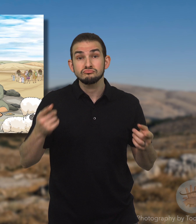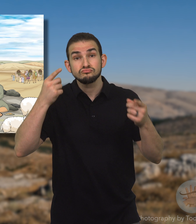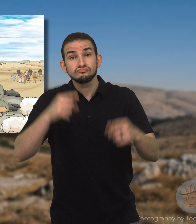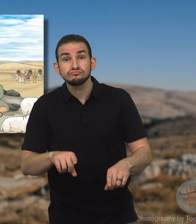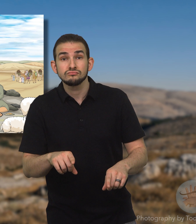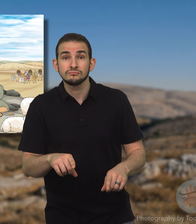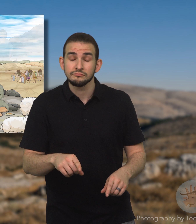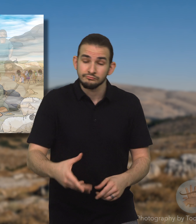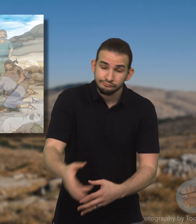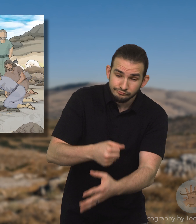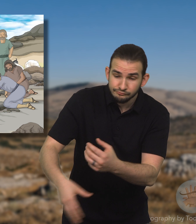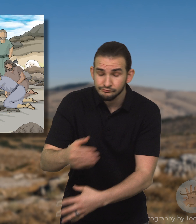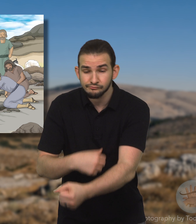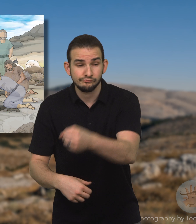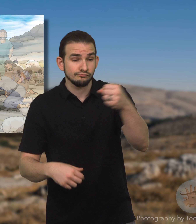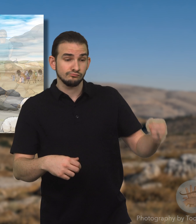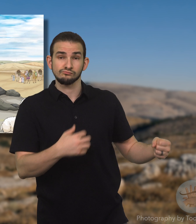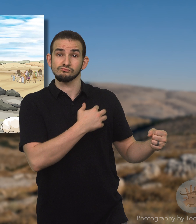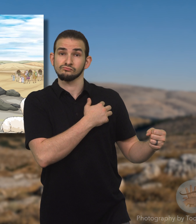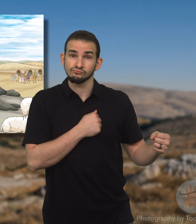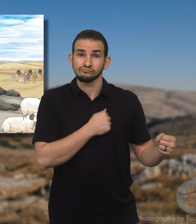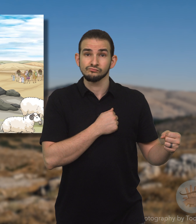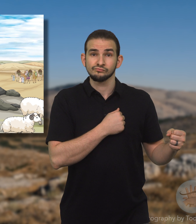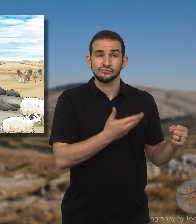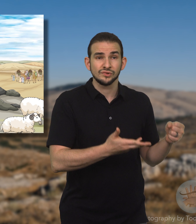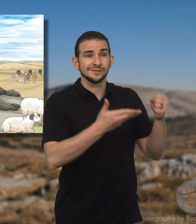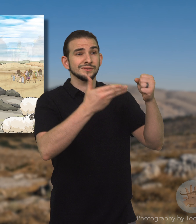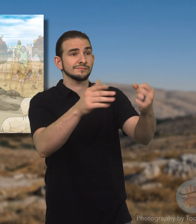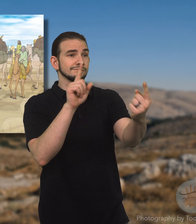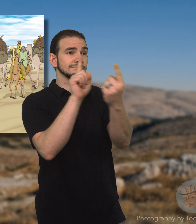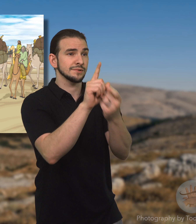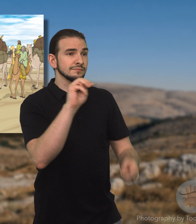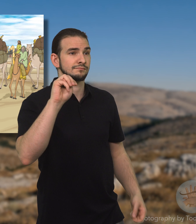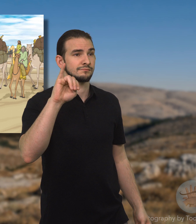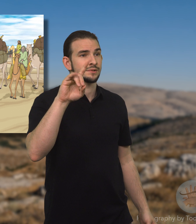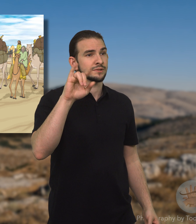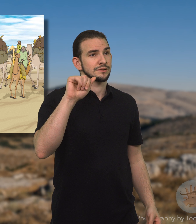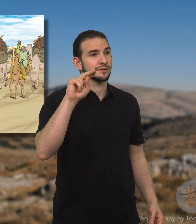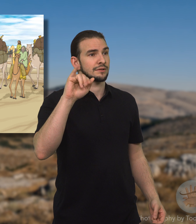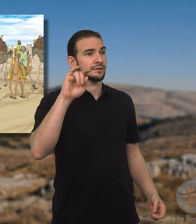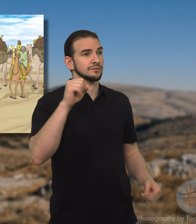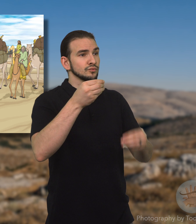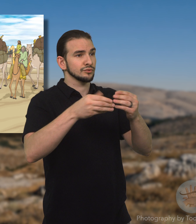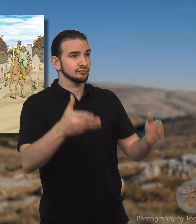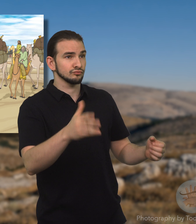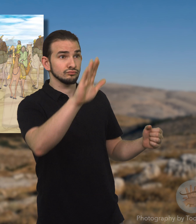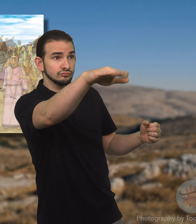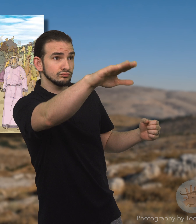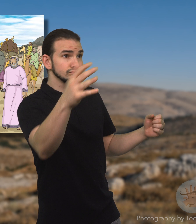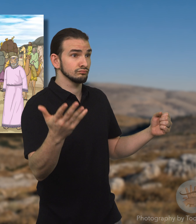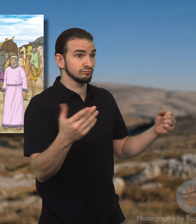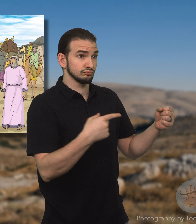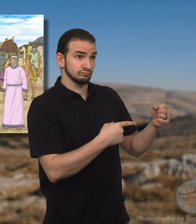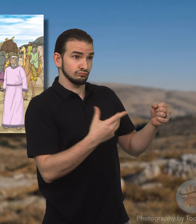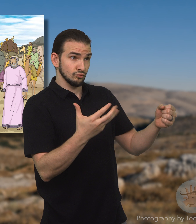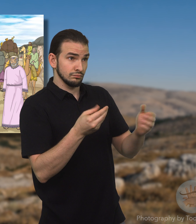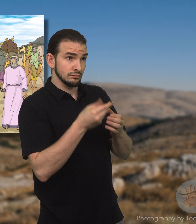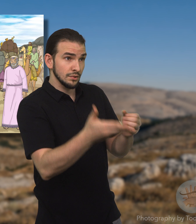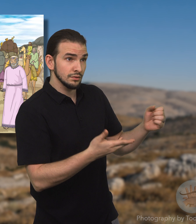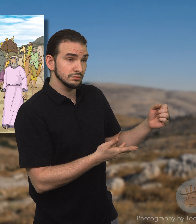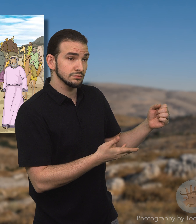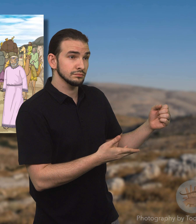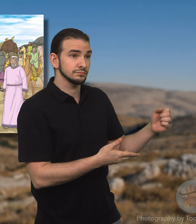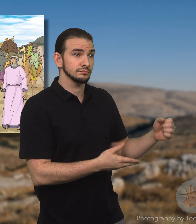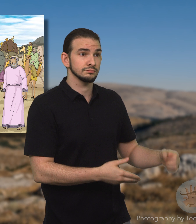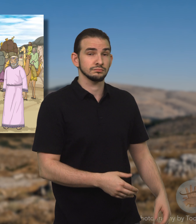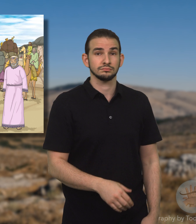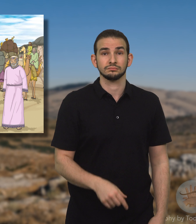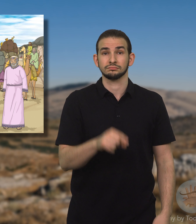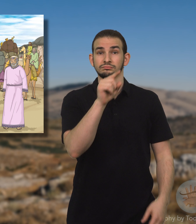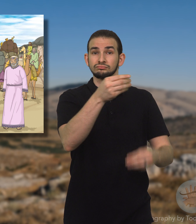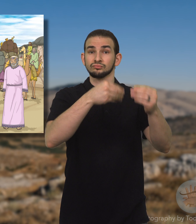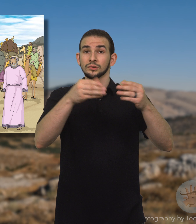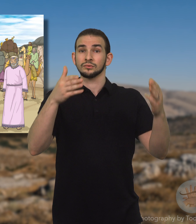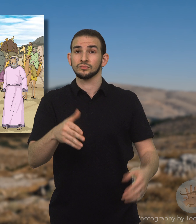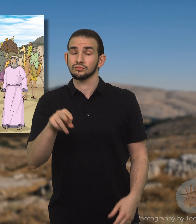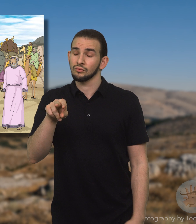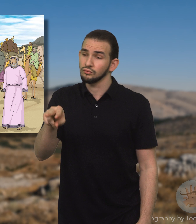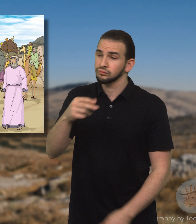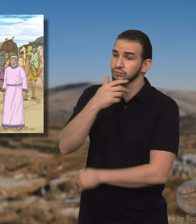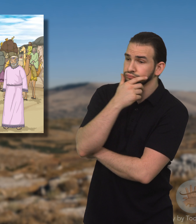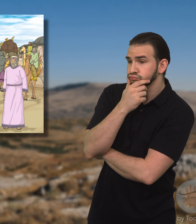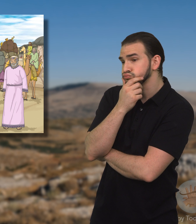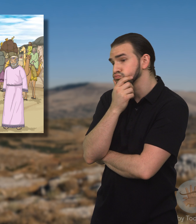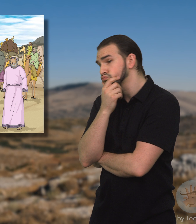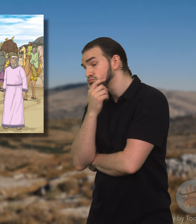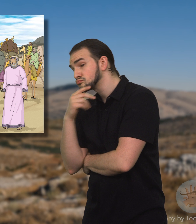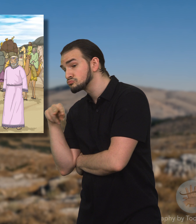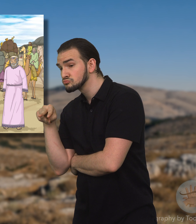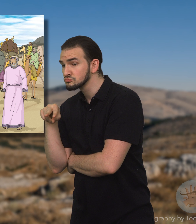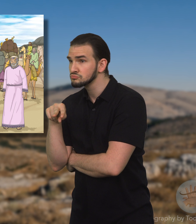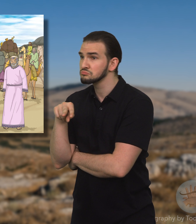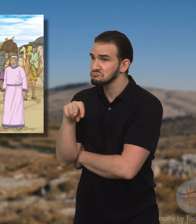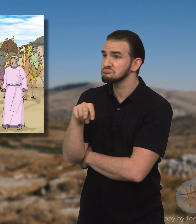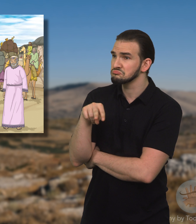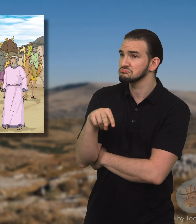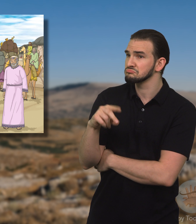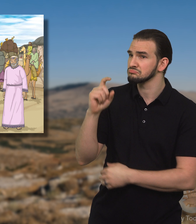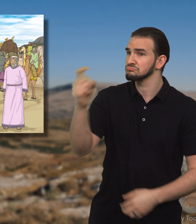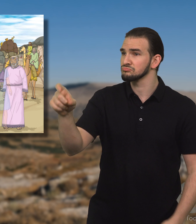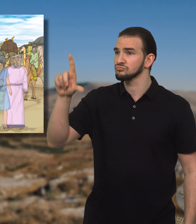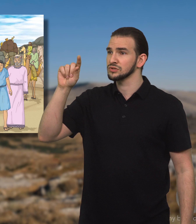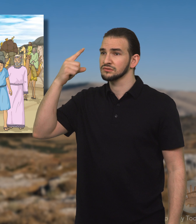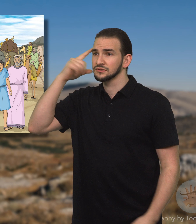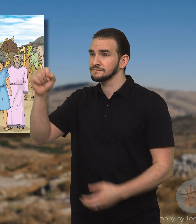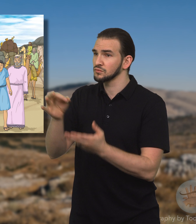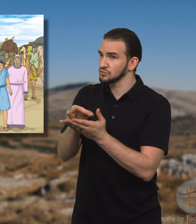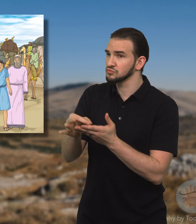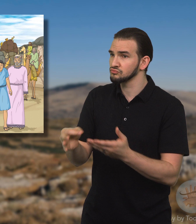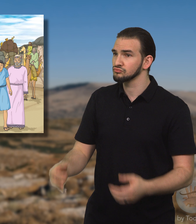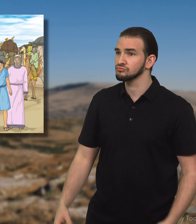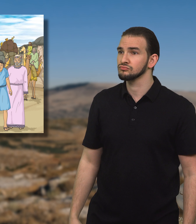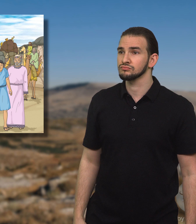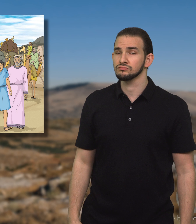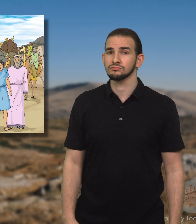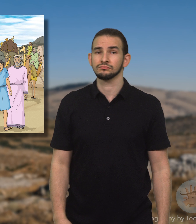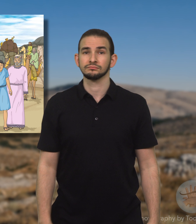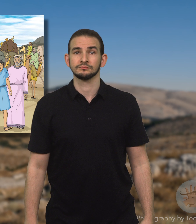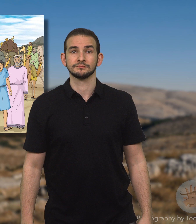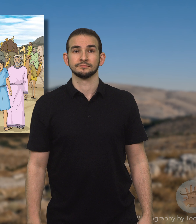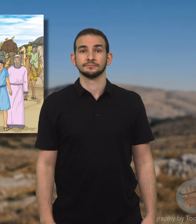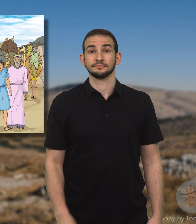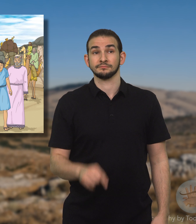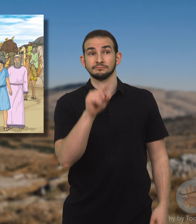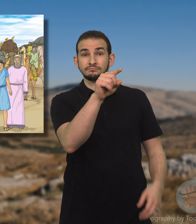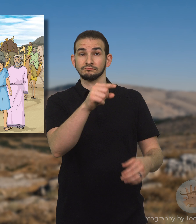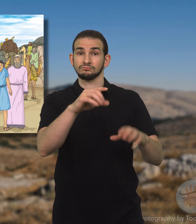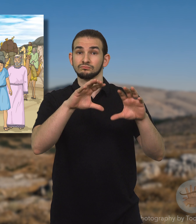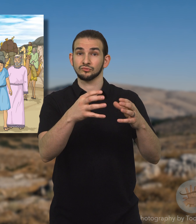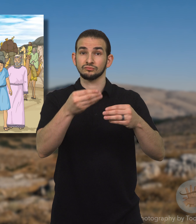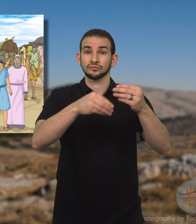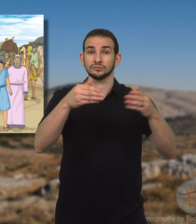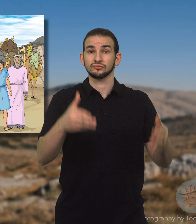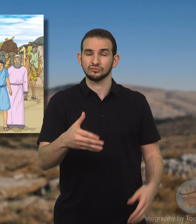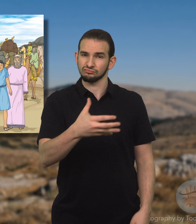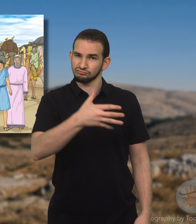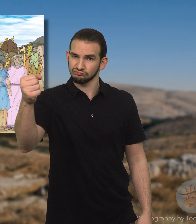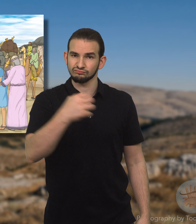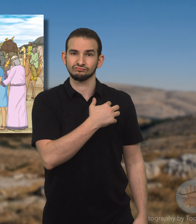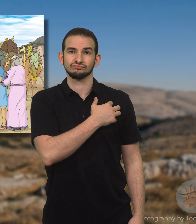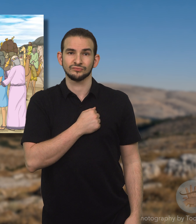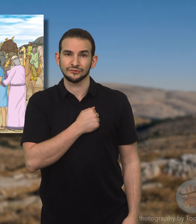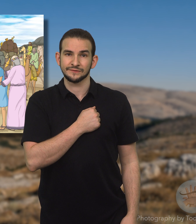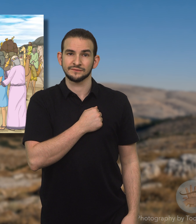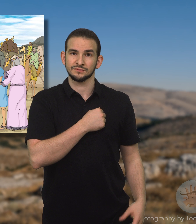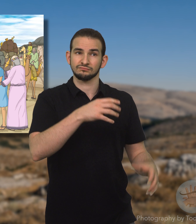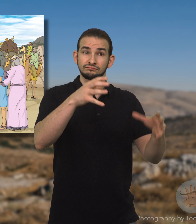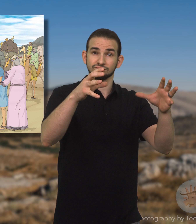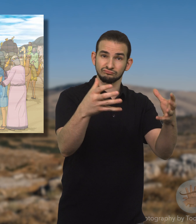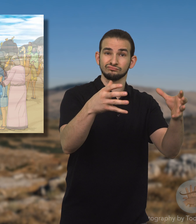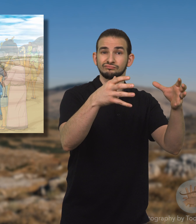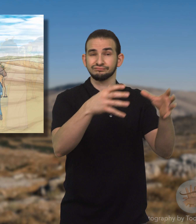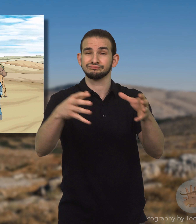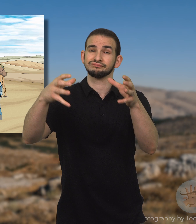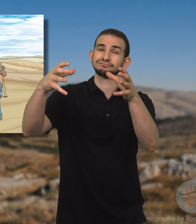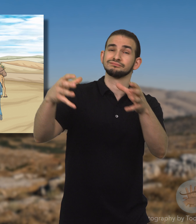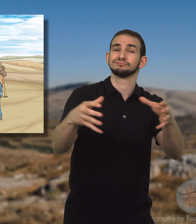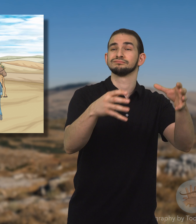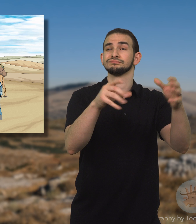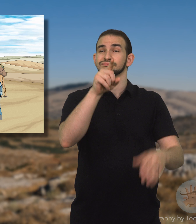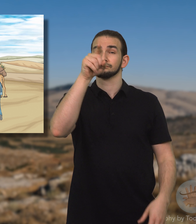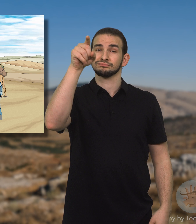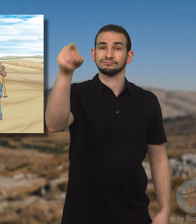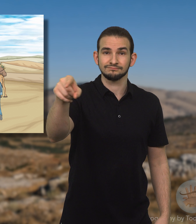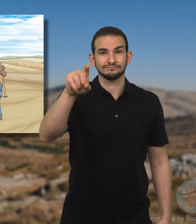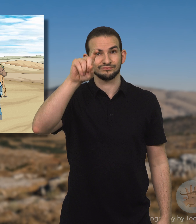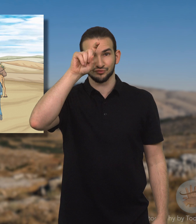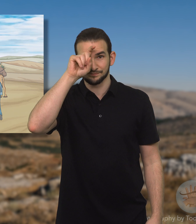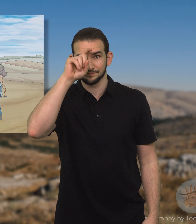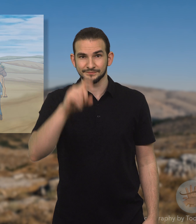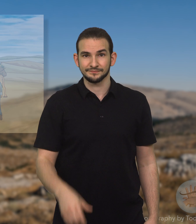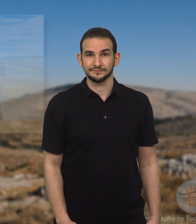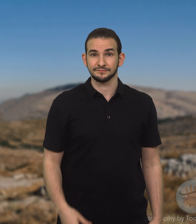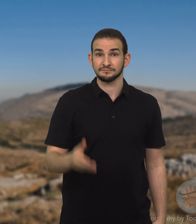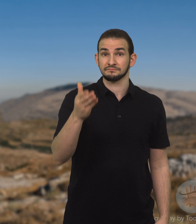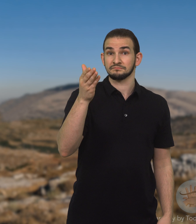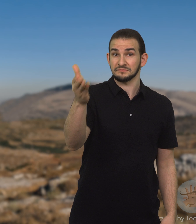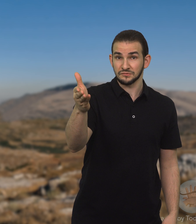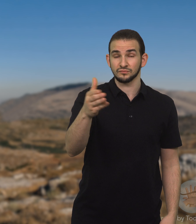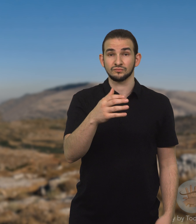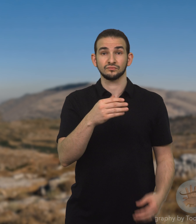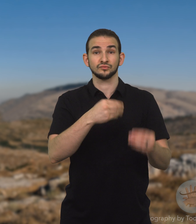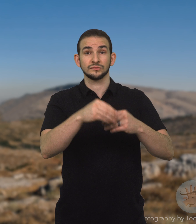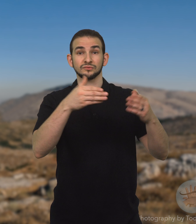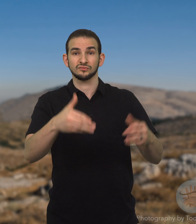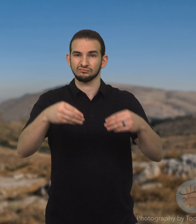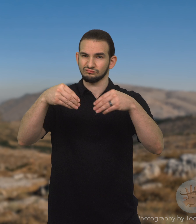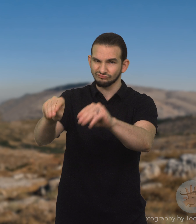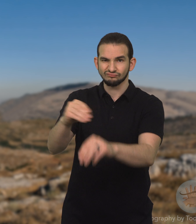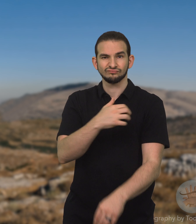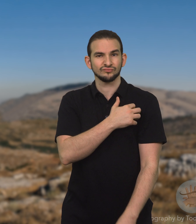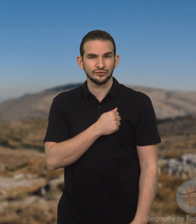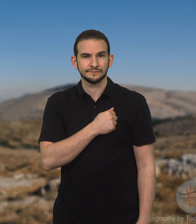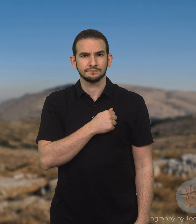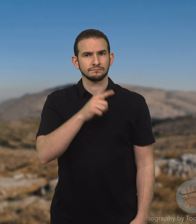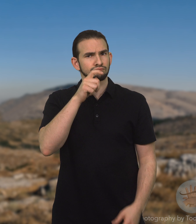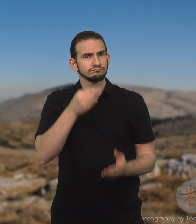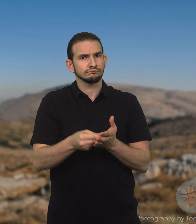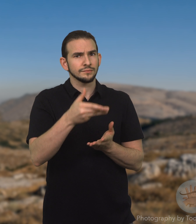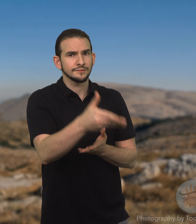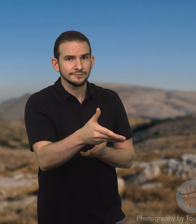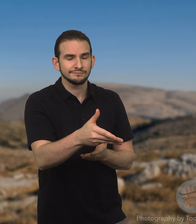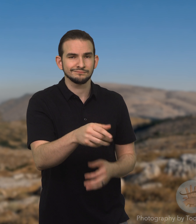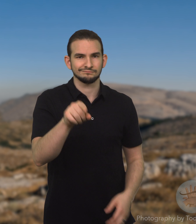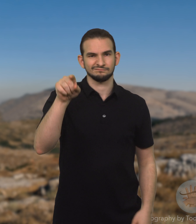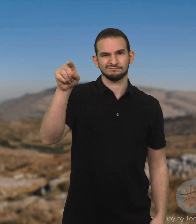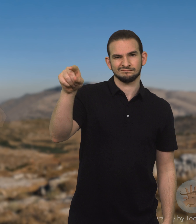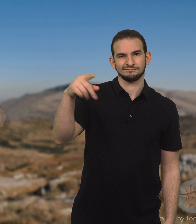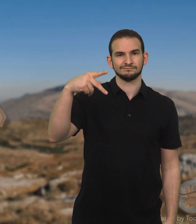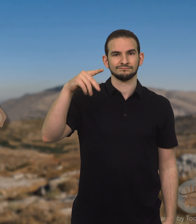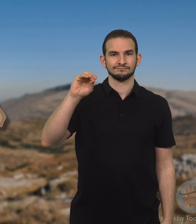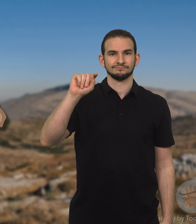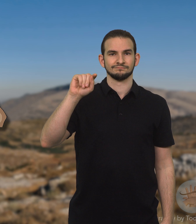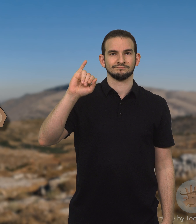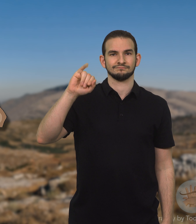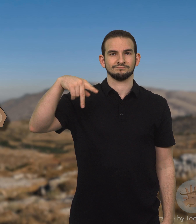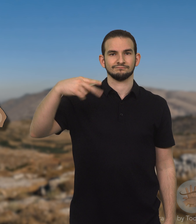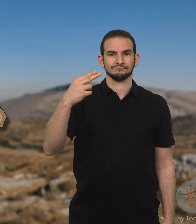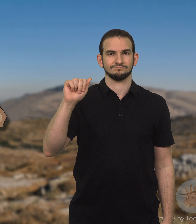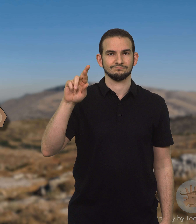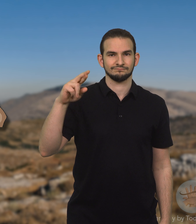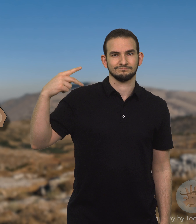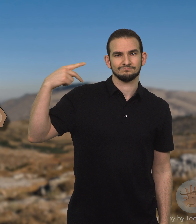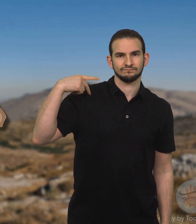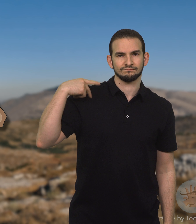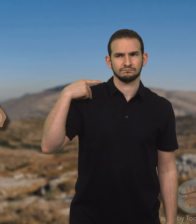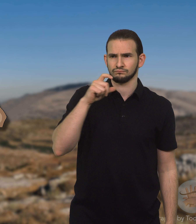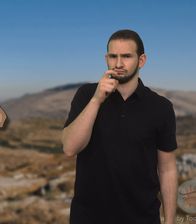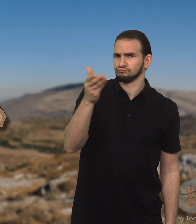So when the Midianite traders passed by, his brothers pulled Joseph out of the pit and sold him for twenty shekels of silver to the Ishmaelites, who took him to Egypt.